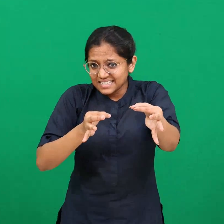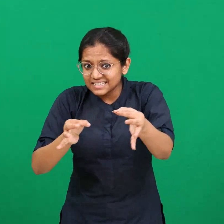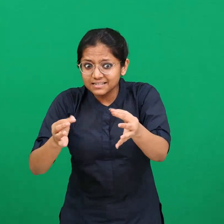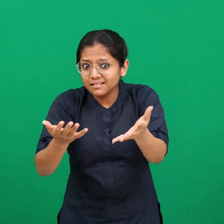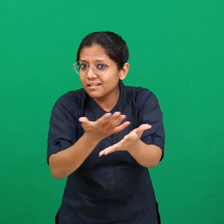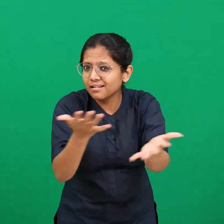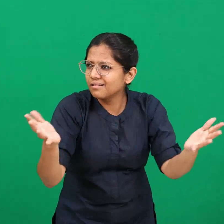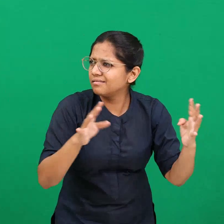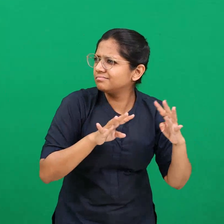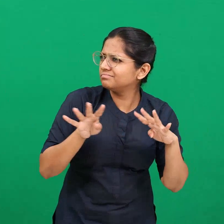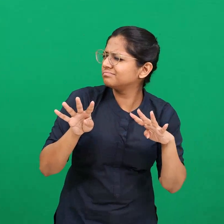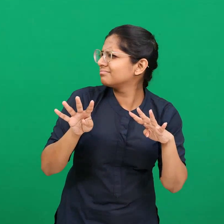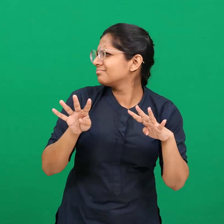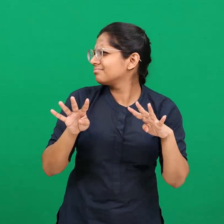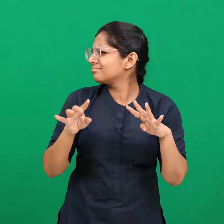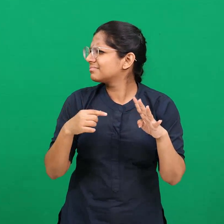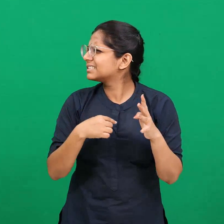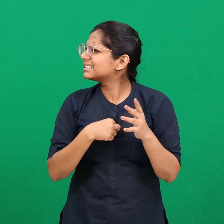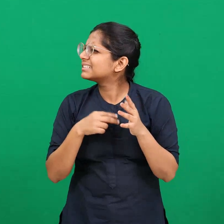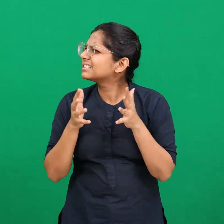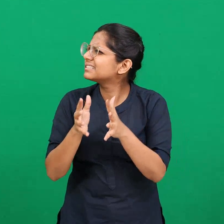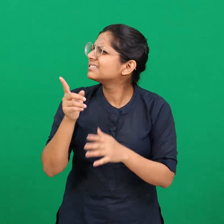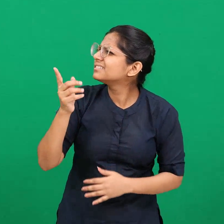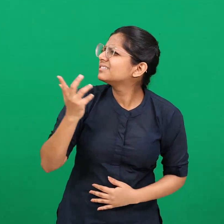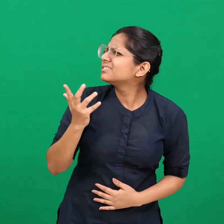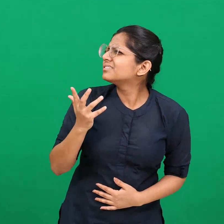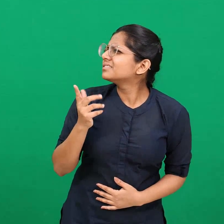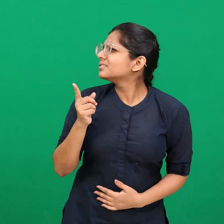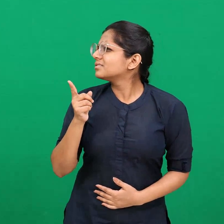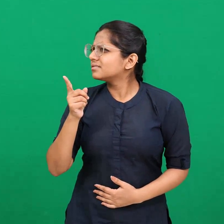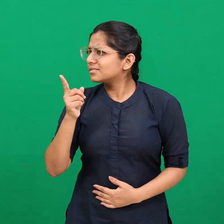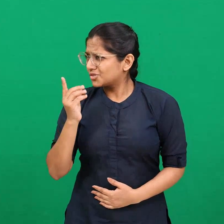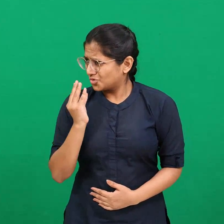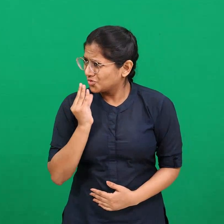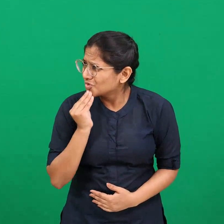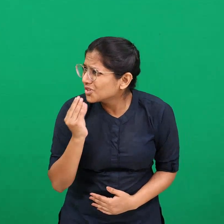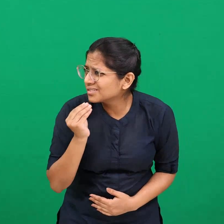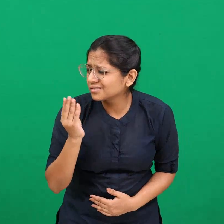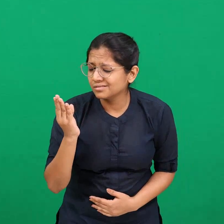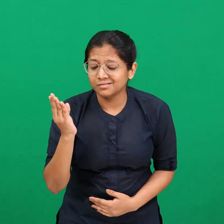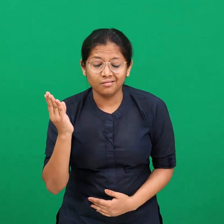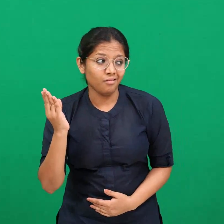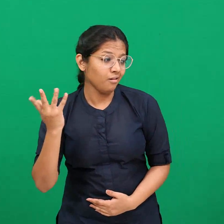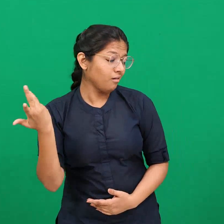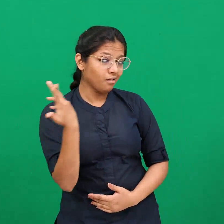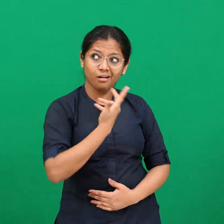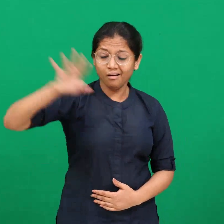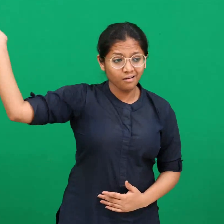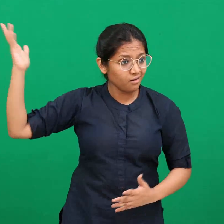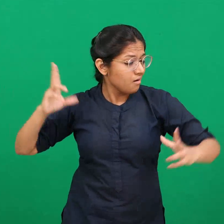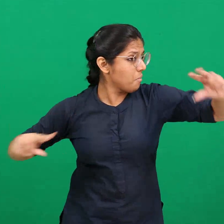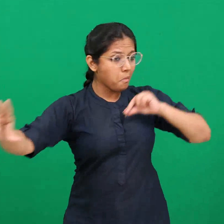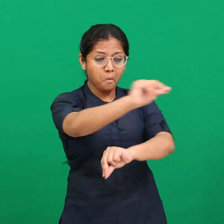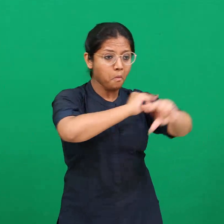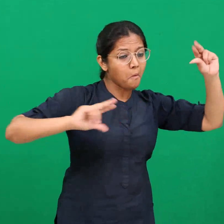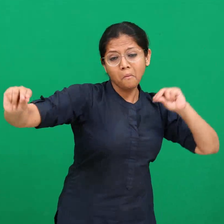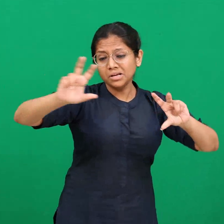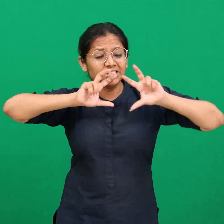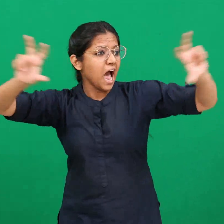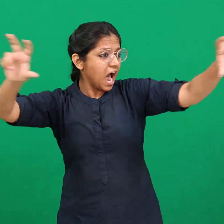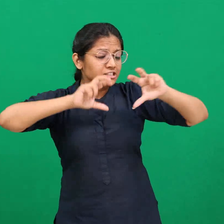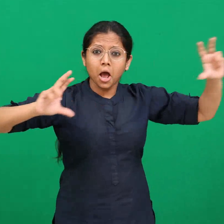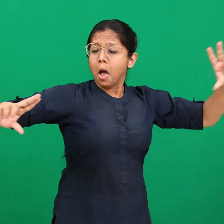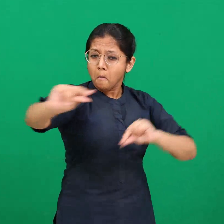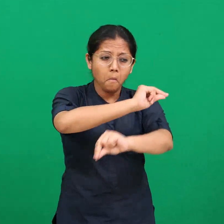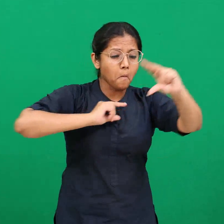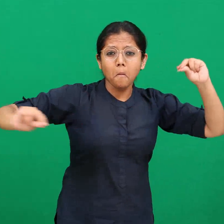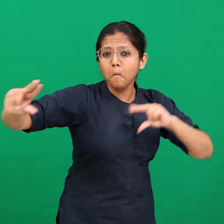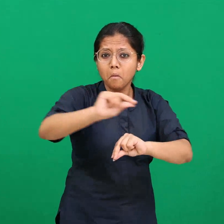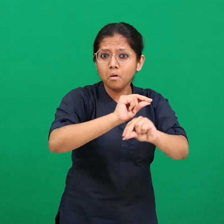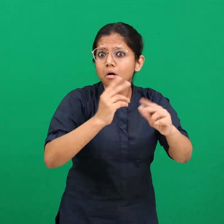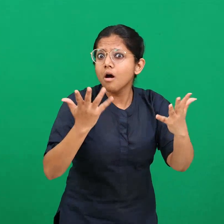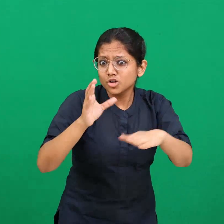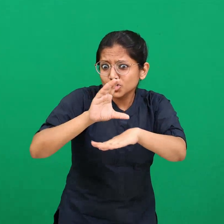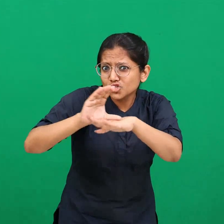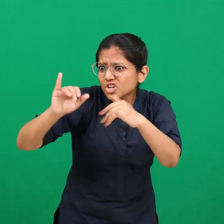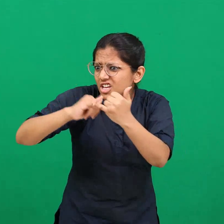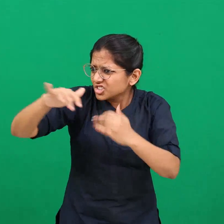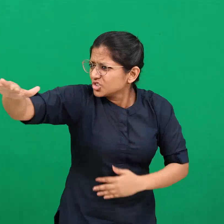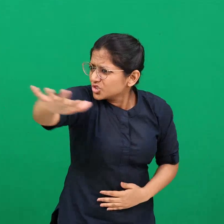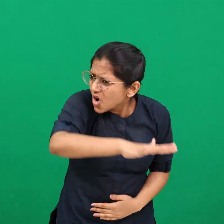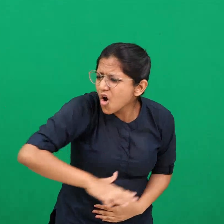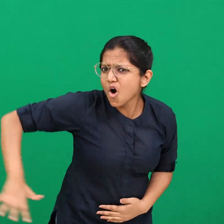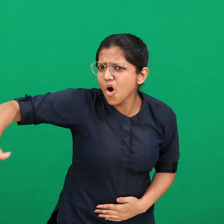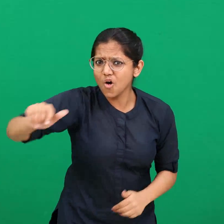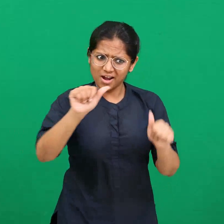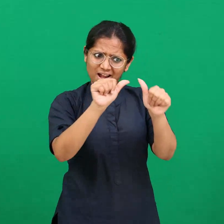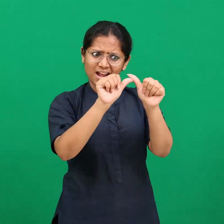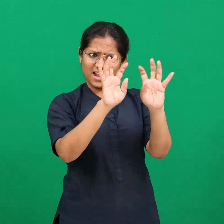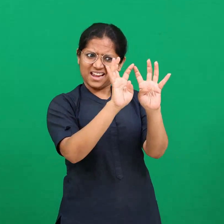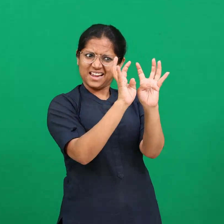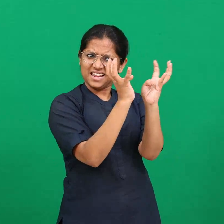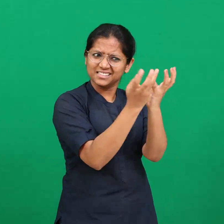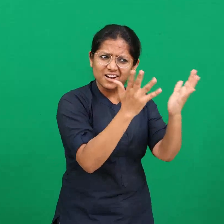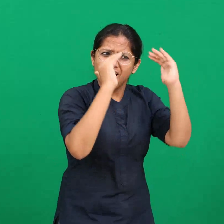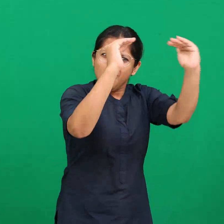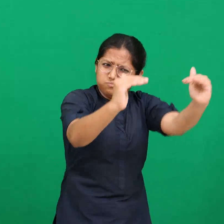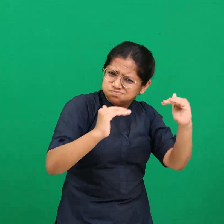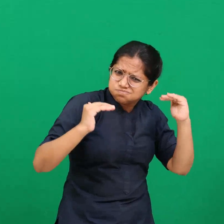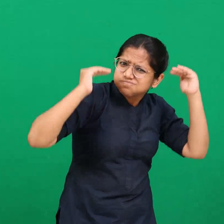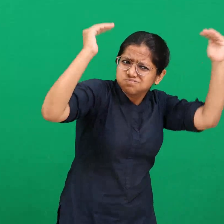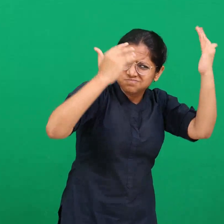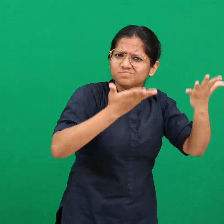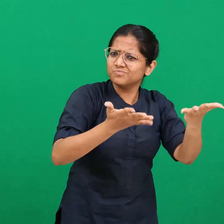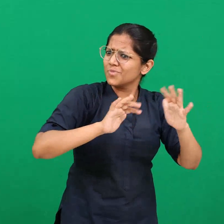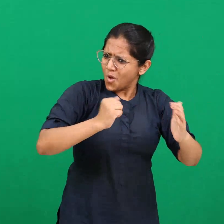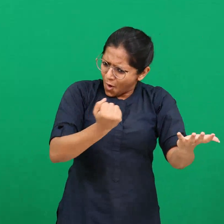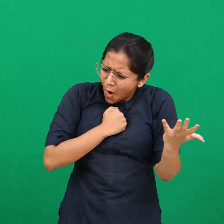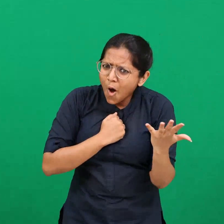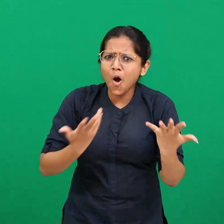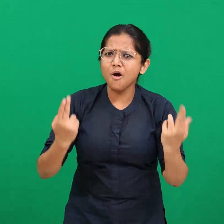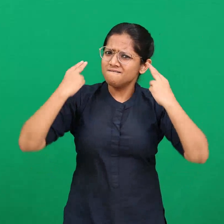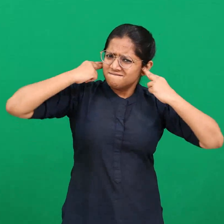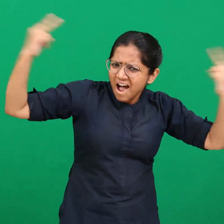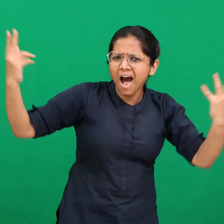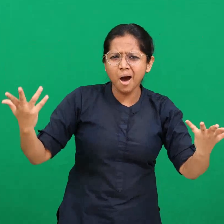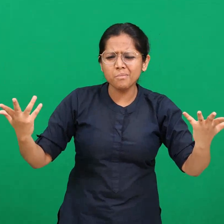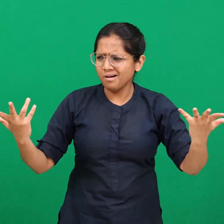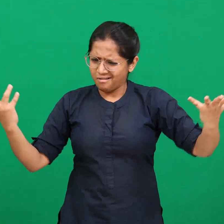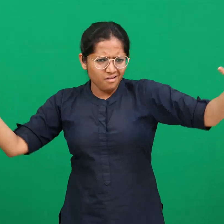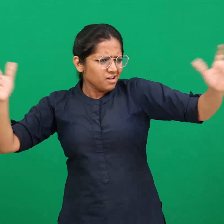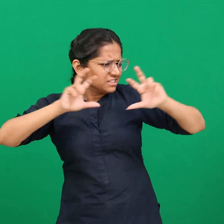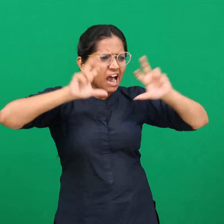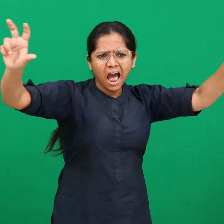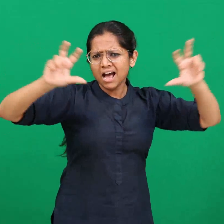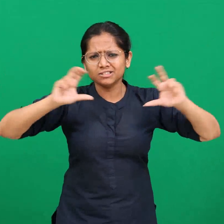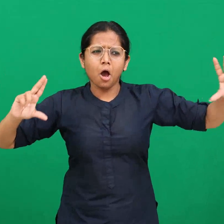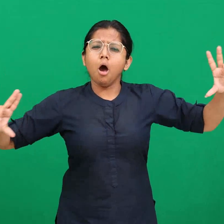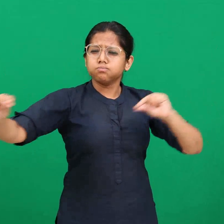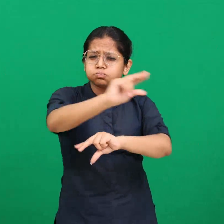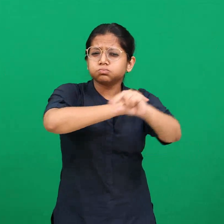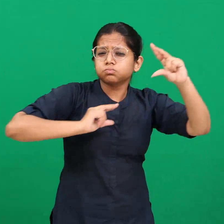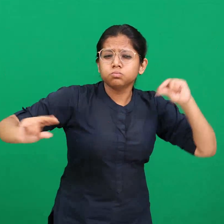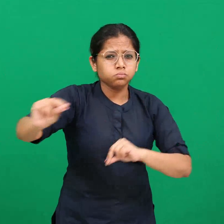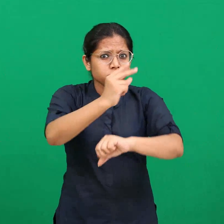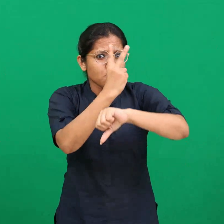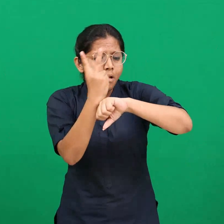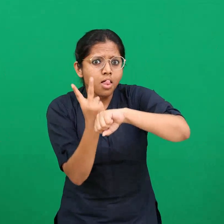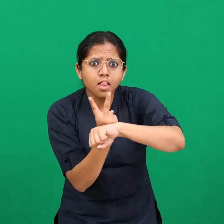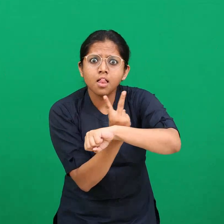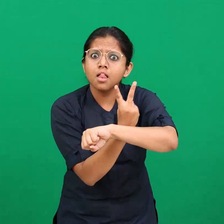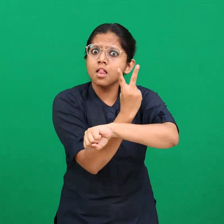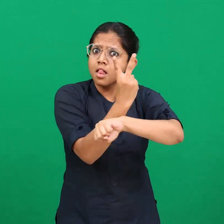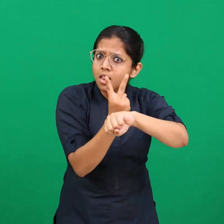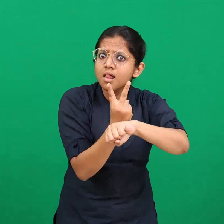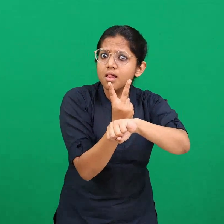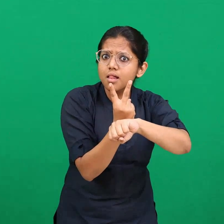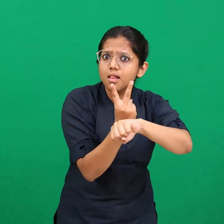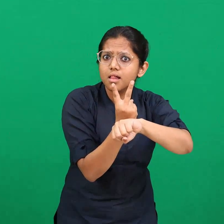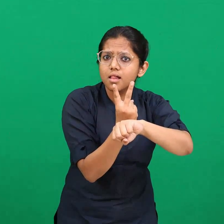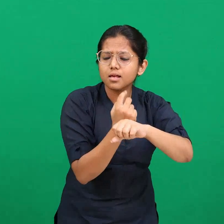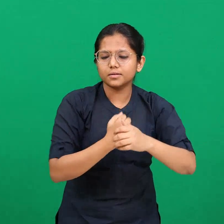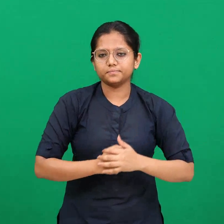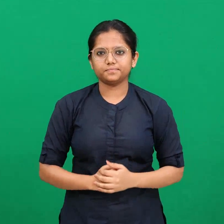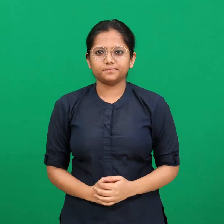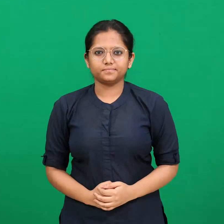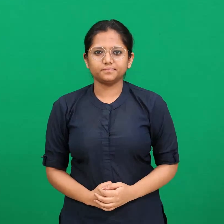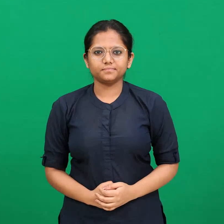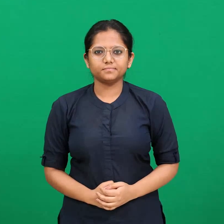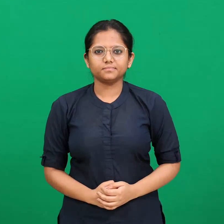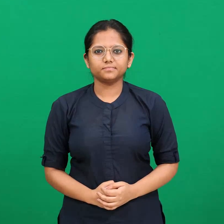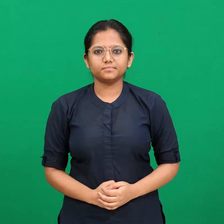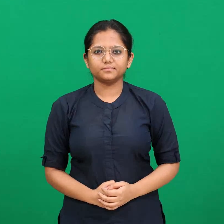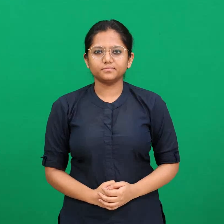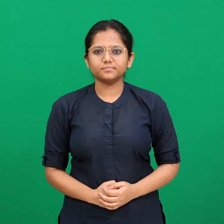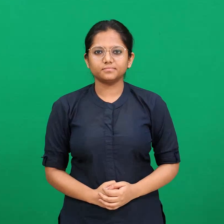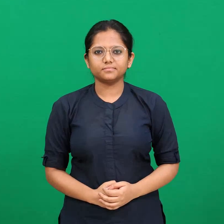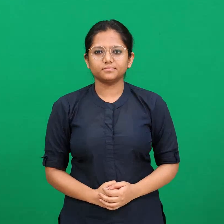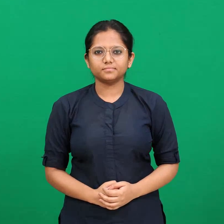But when they realized that he was a Jew, they all shouted in unison for about two hours: "Great is Artemis of the Ephesians!"